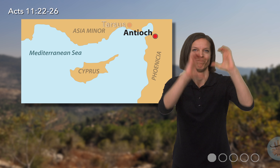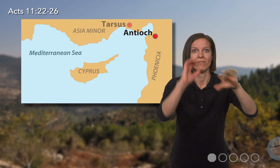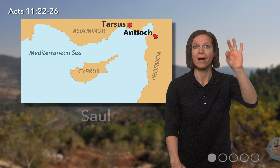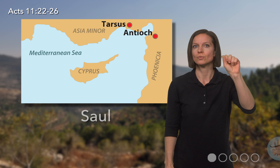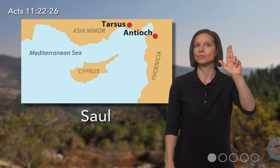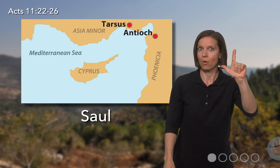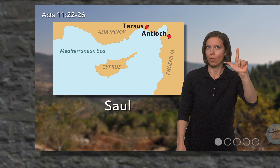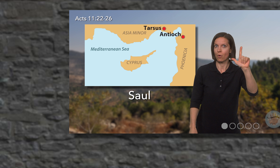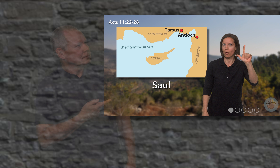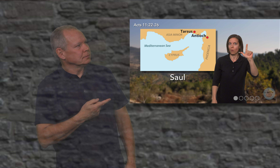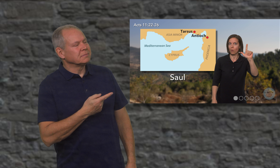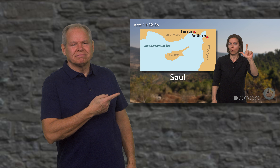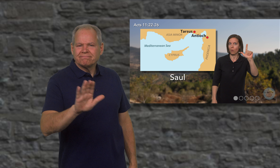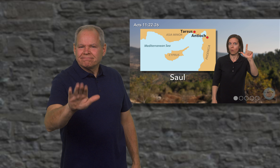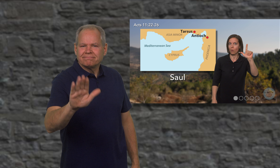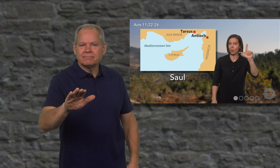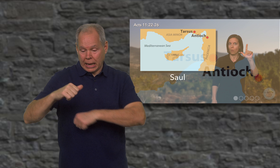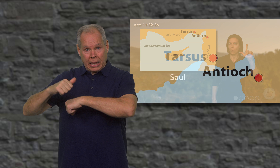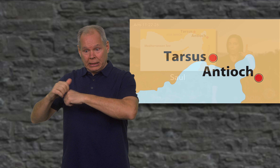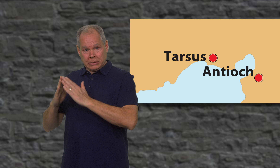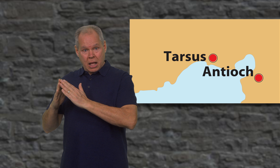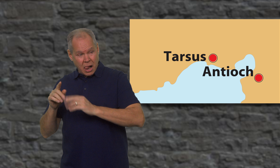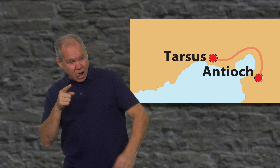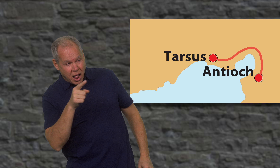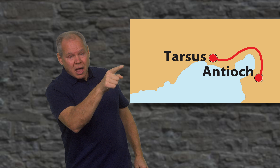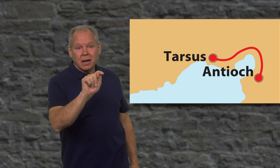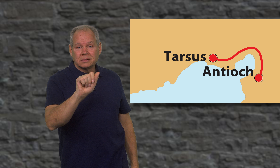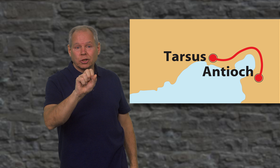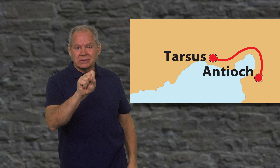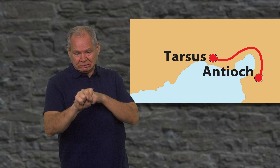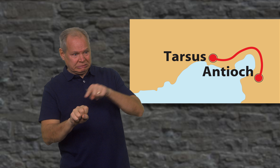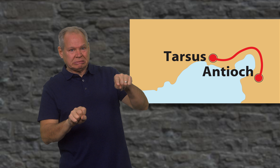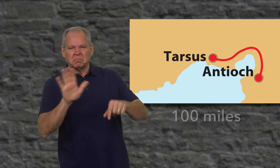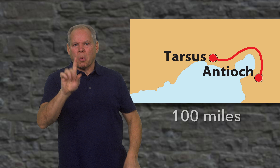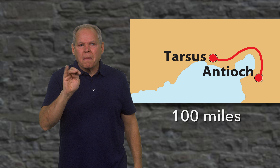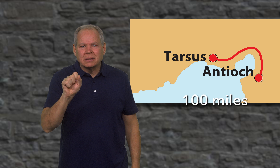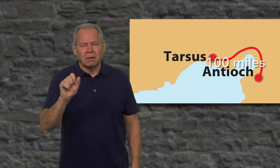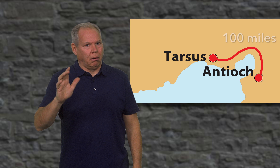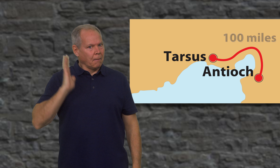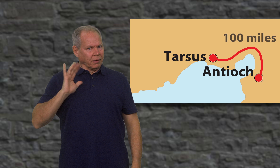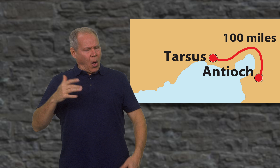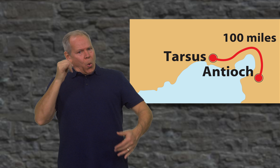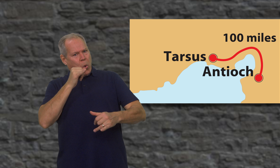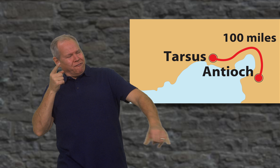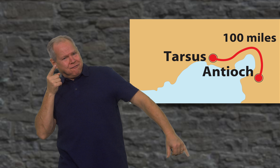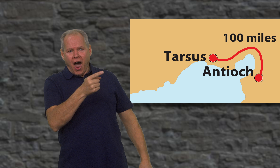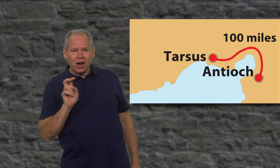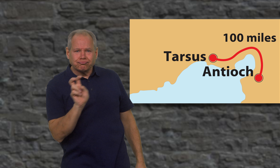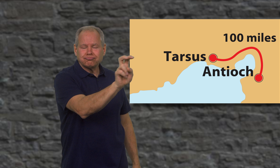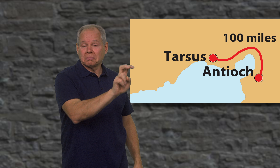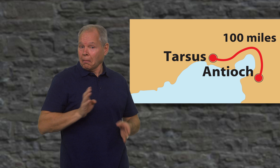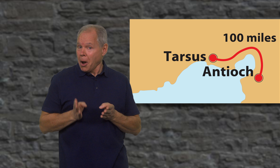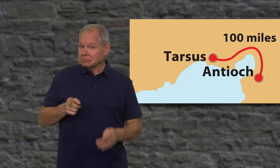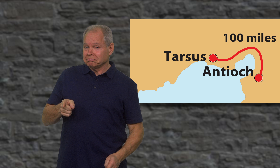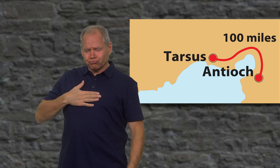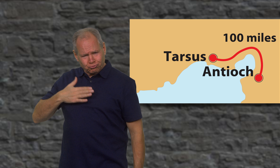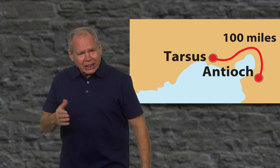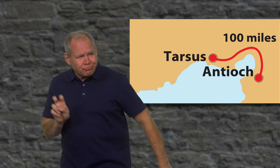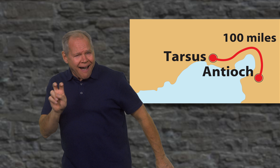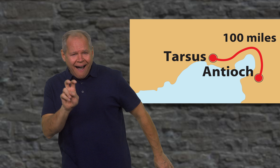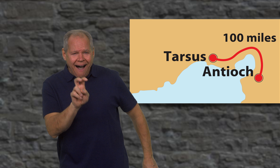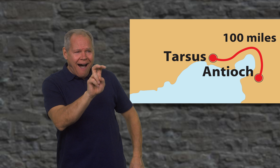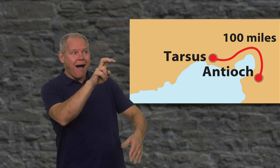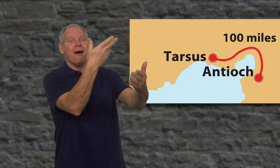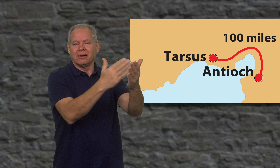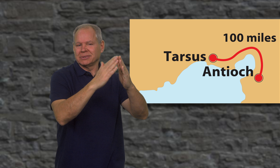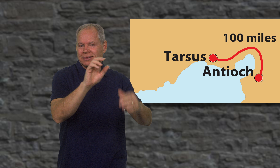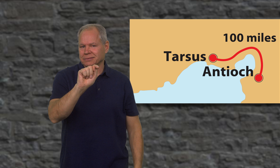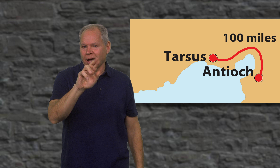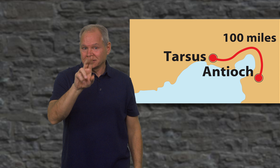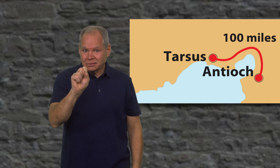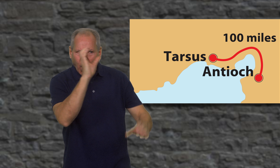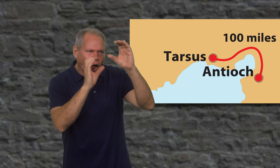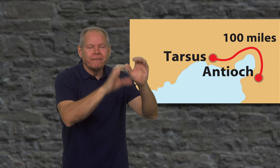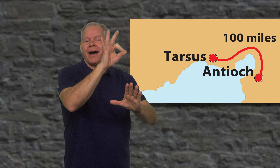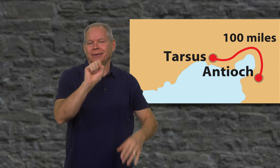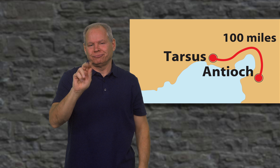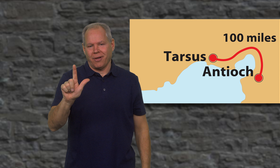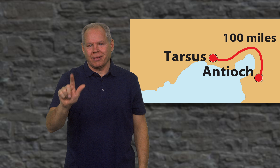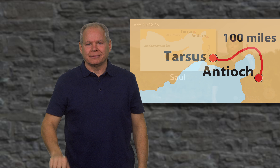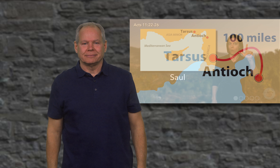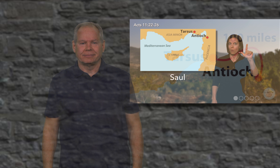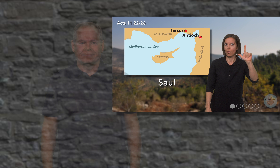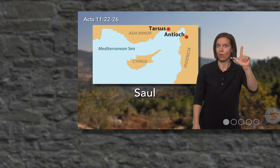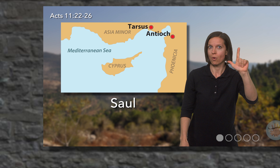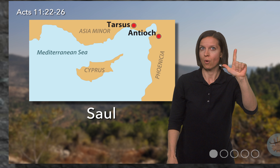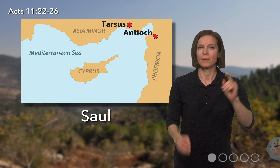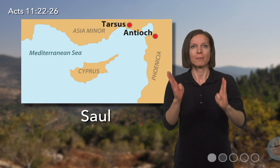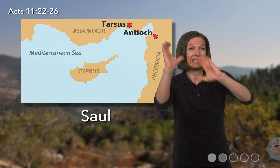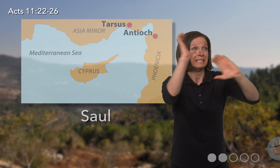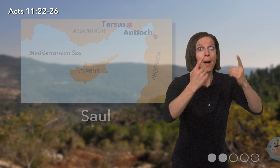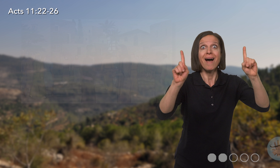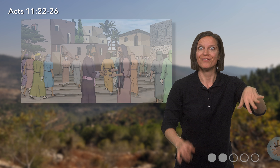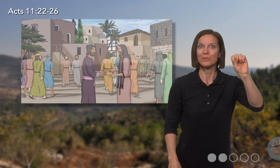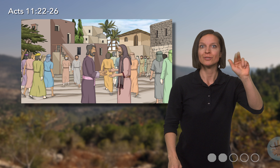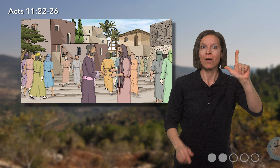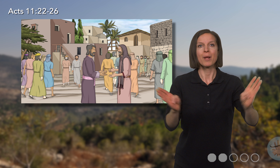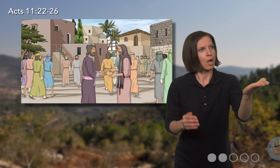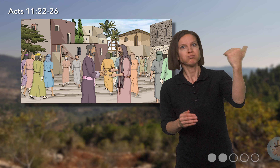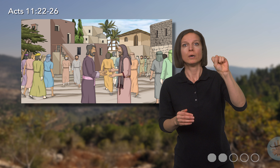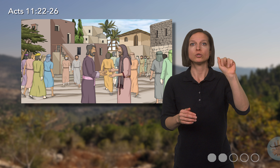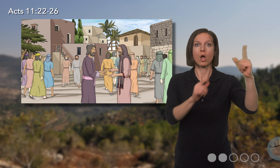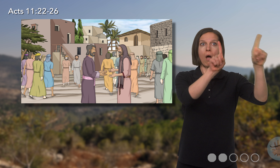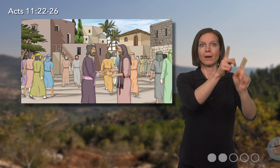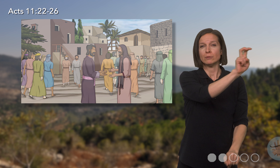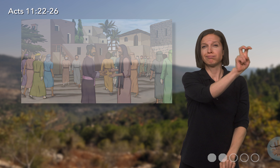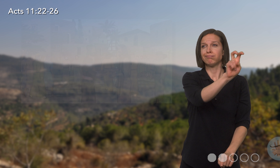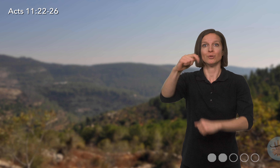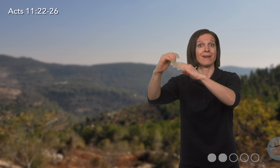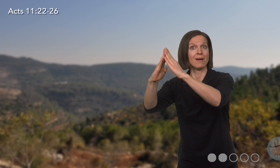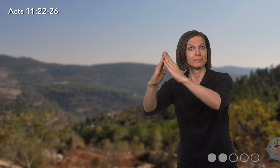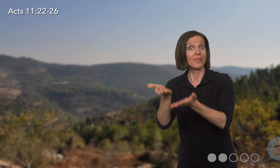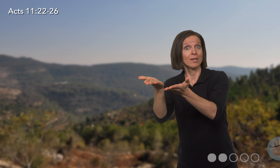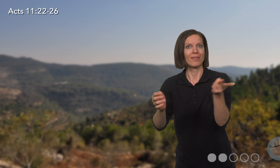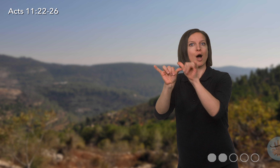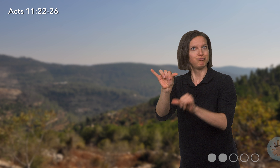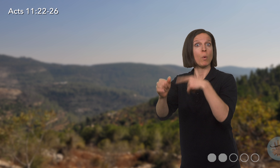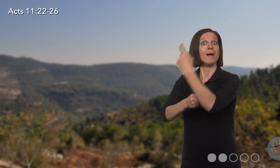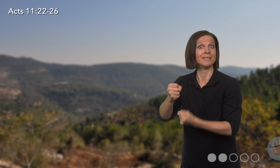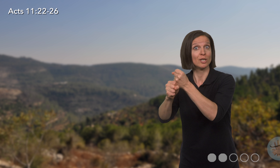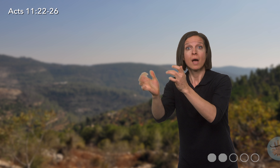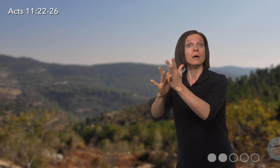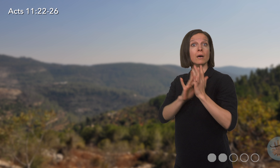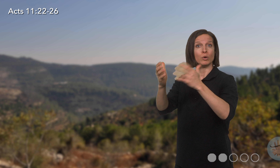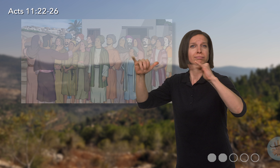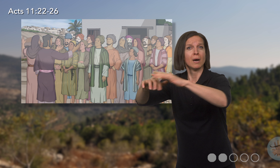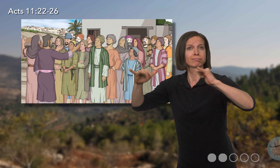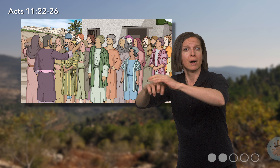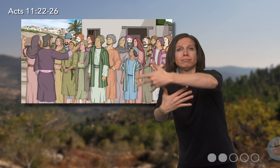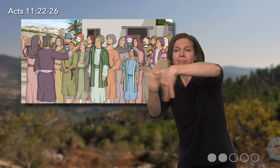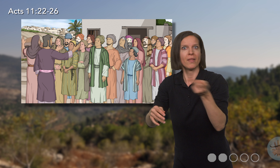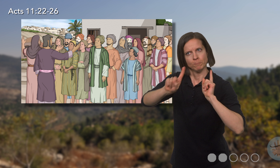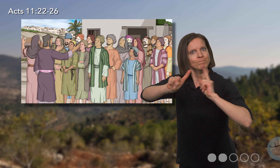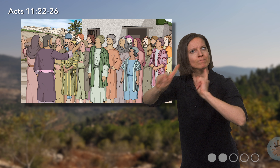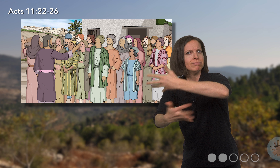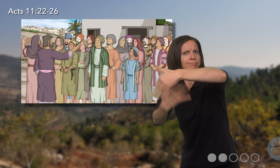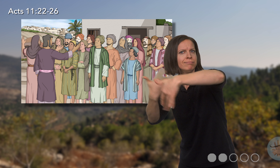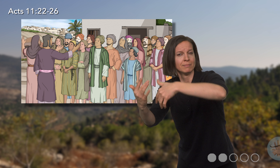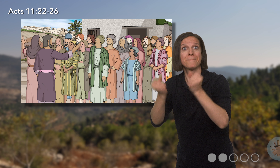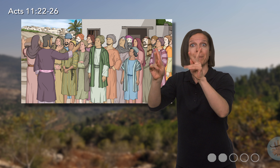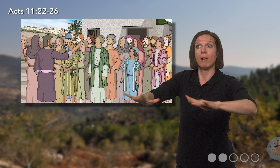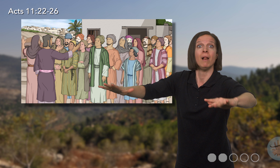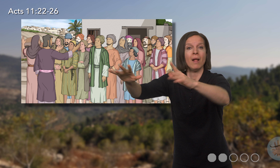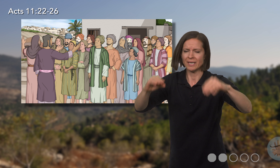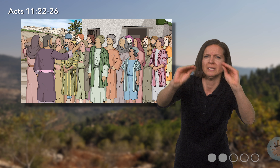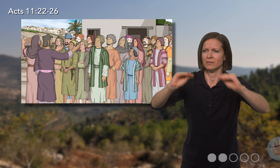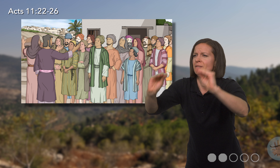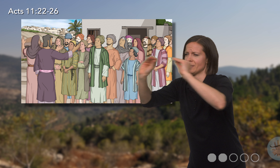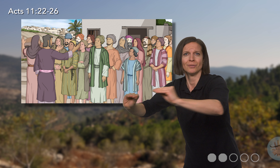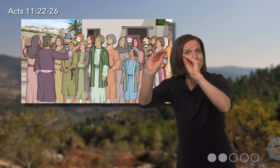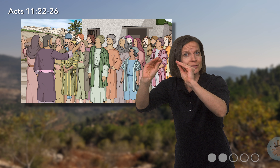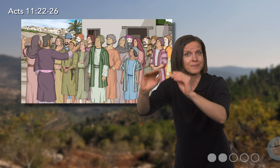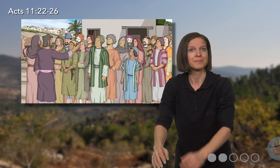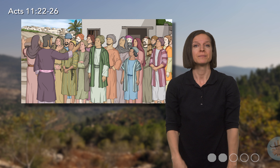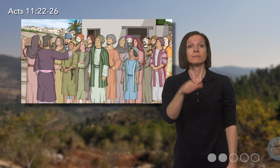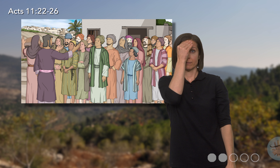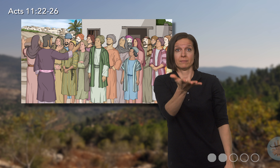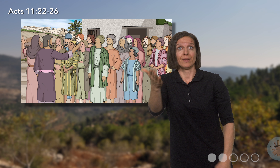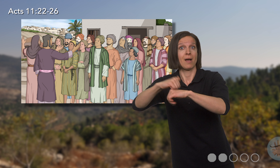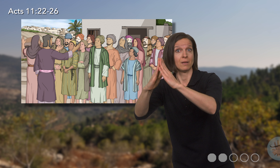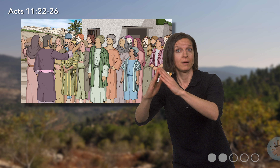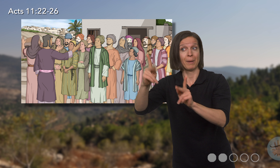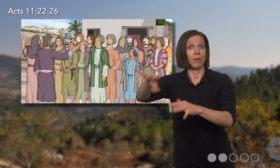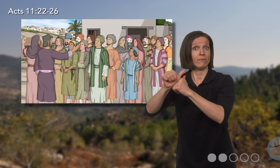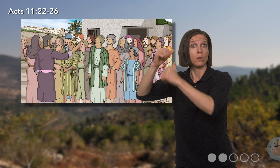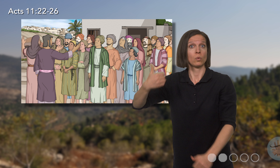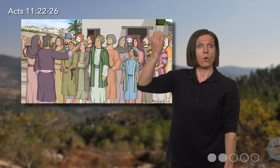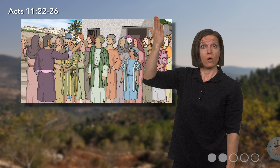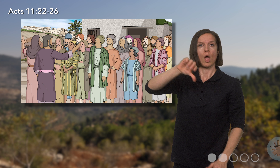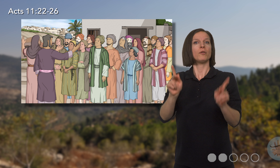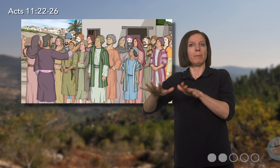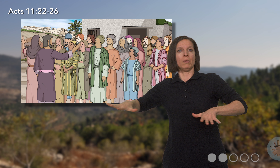Barnabas was a good man, full of the Holy Spirit and faith, and a great number of people were brought to the Lord.